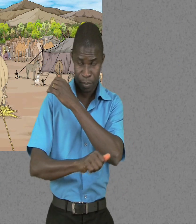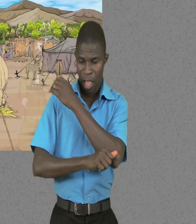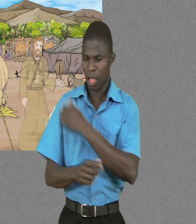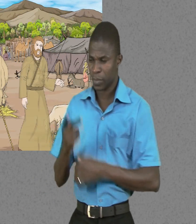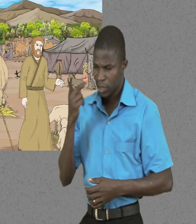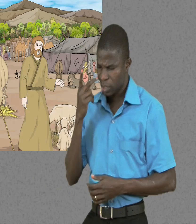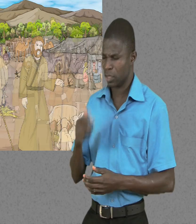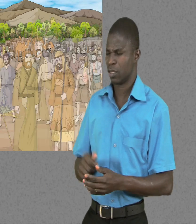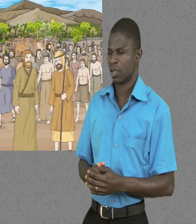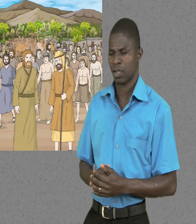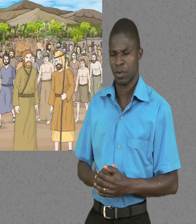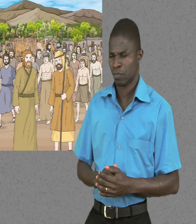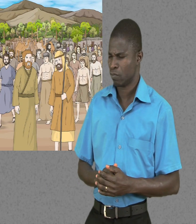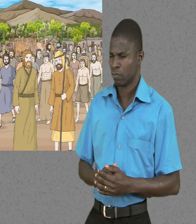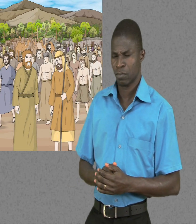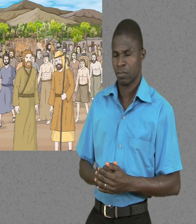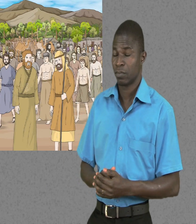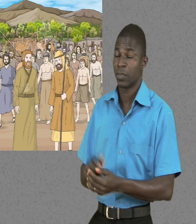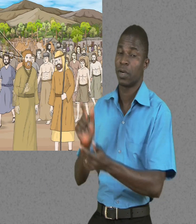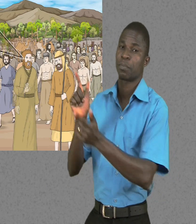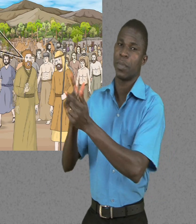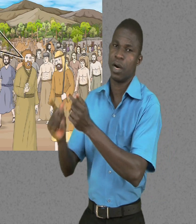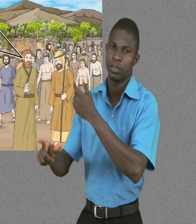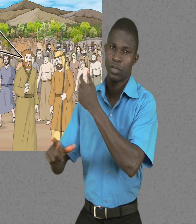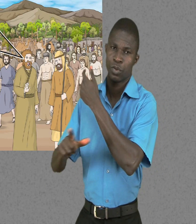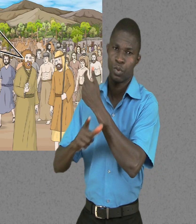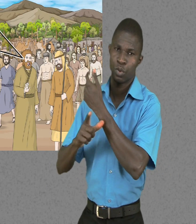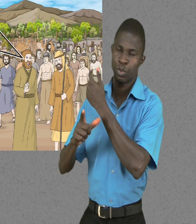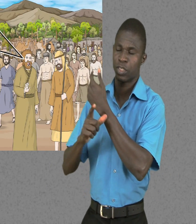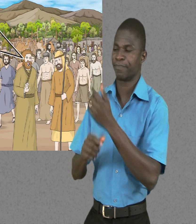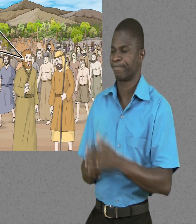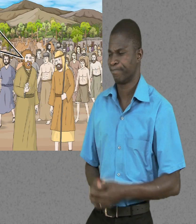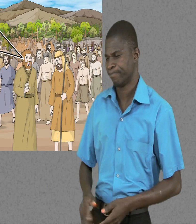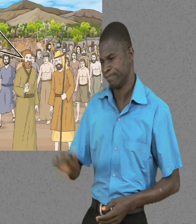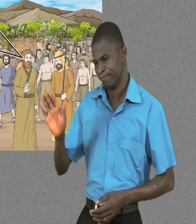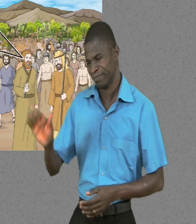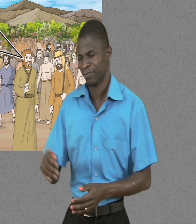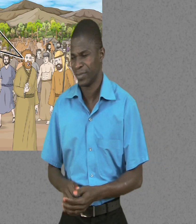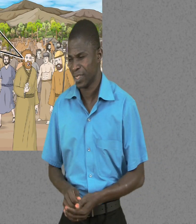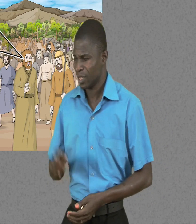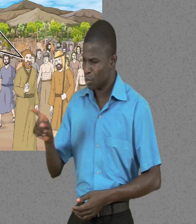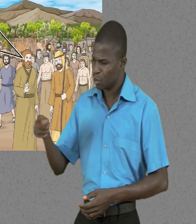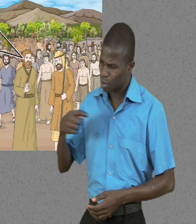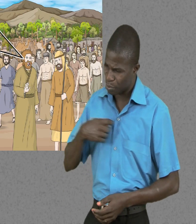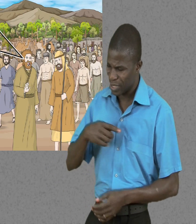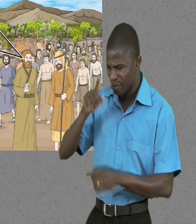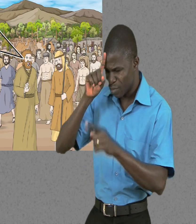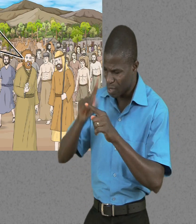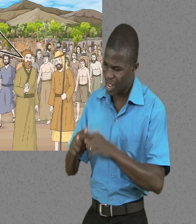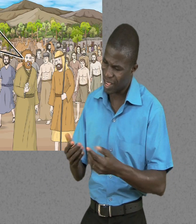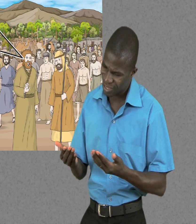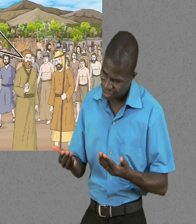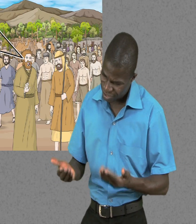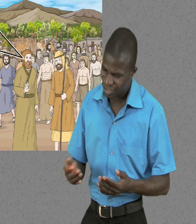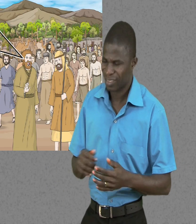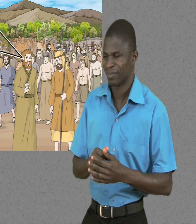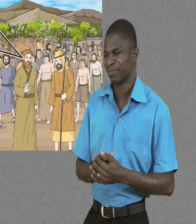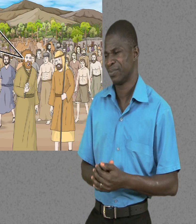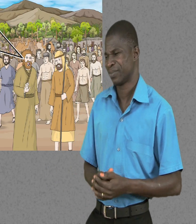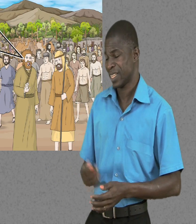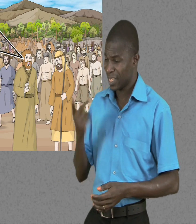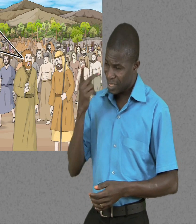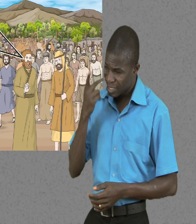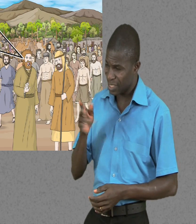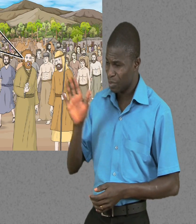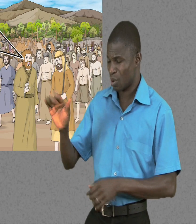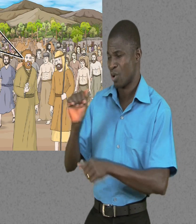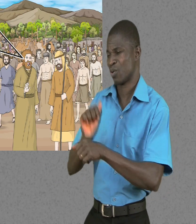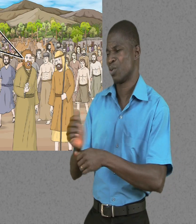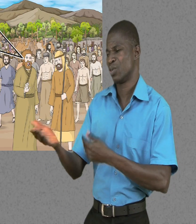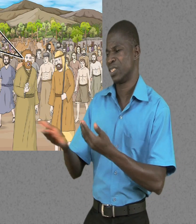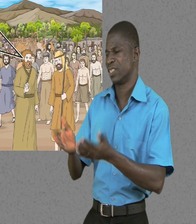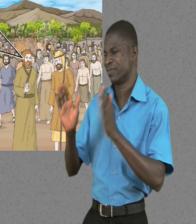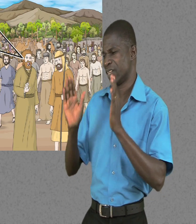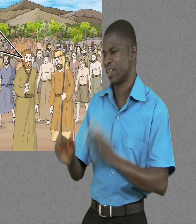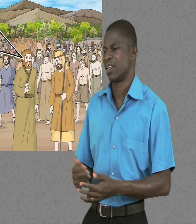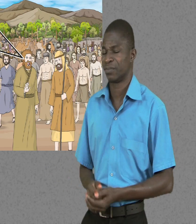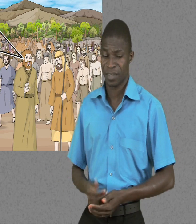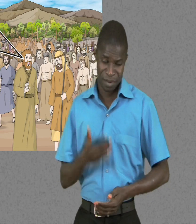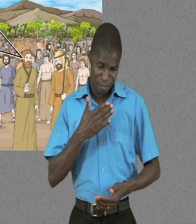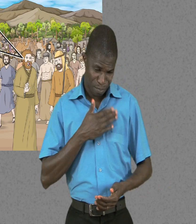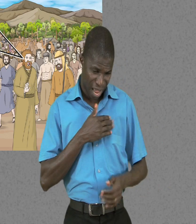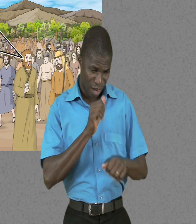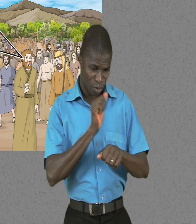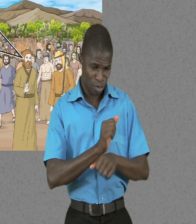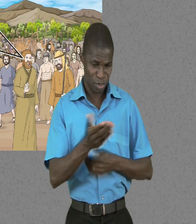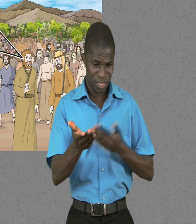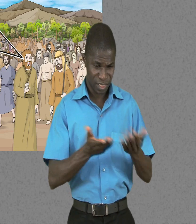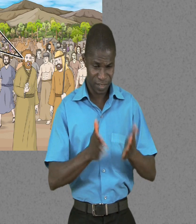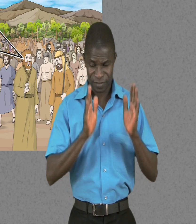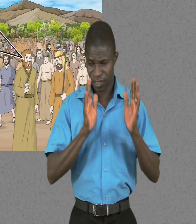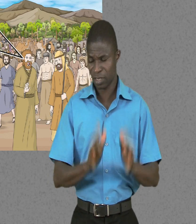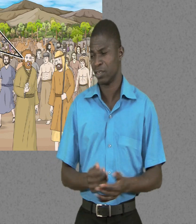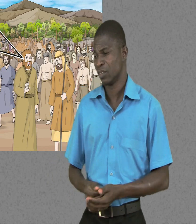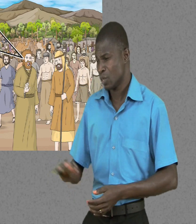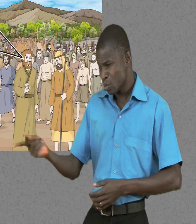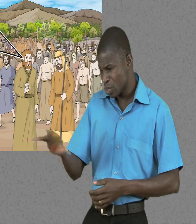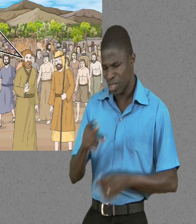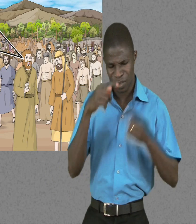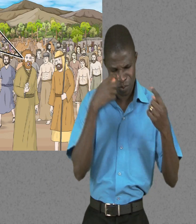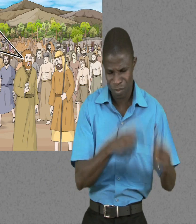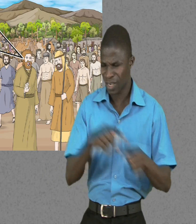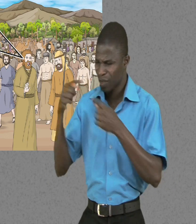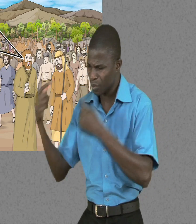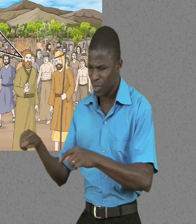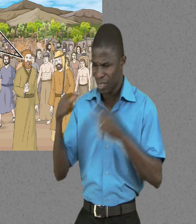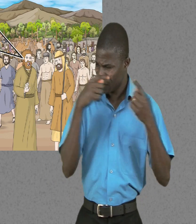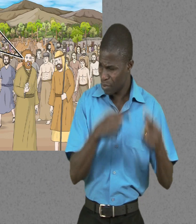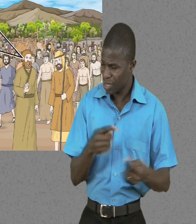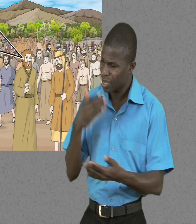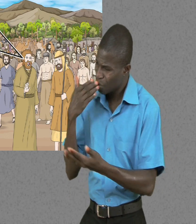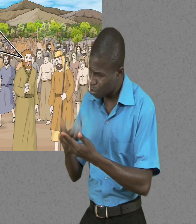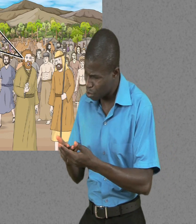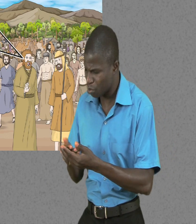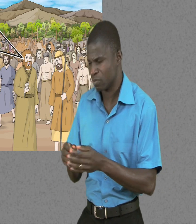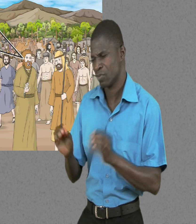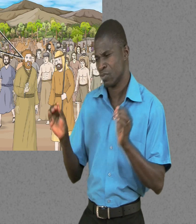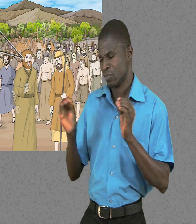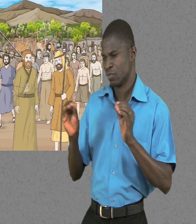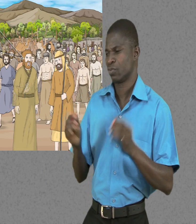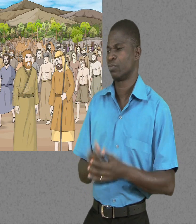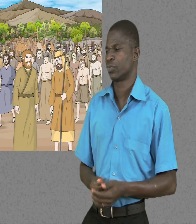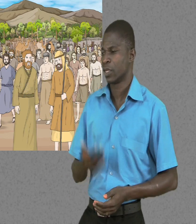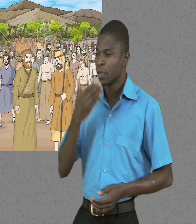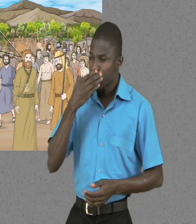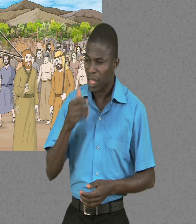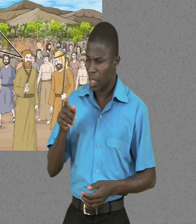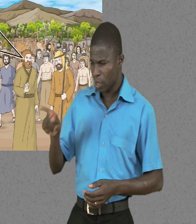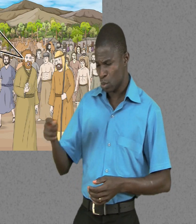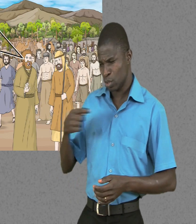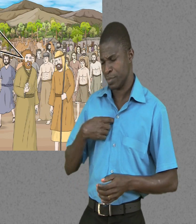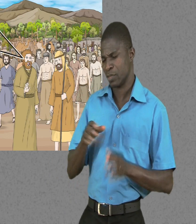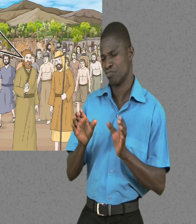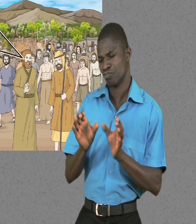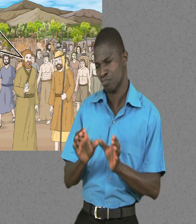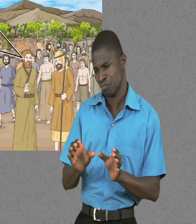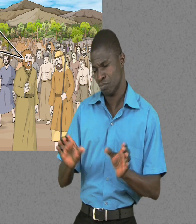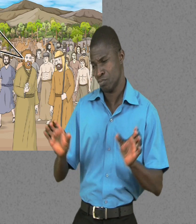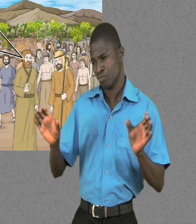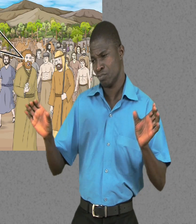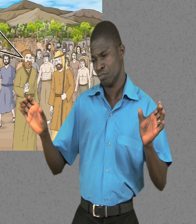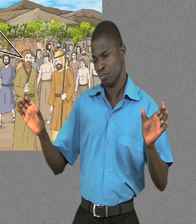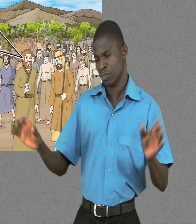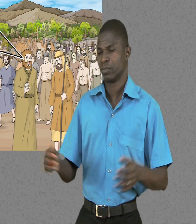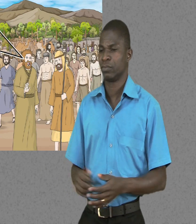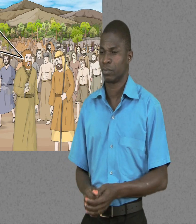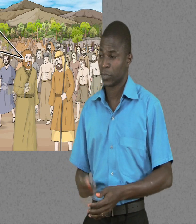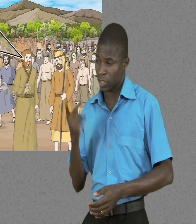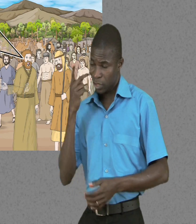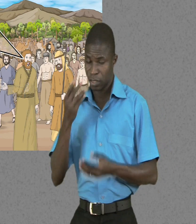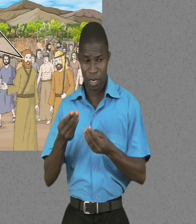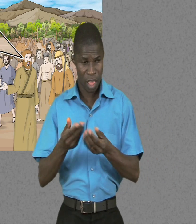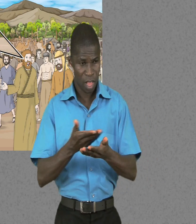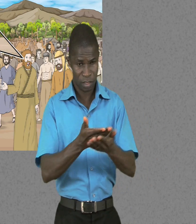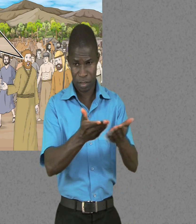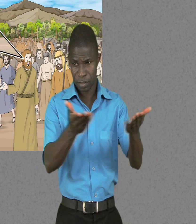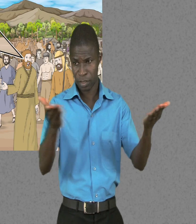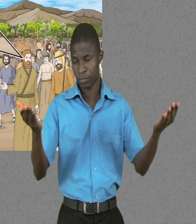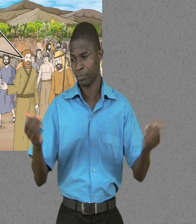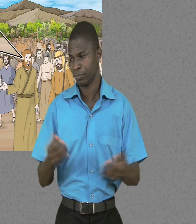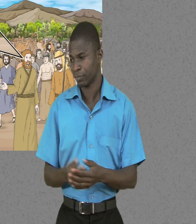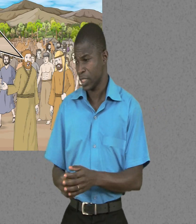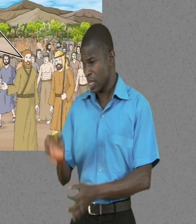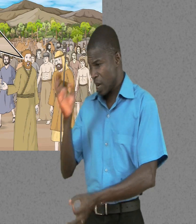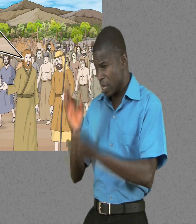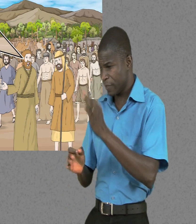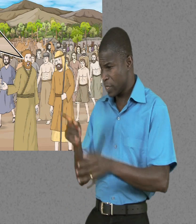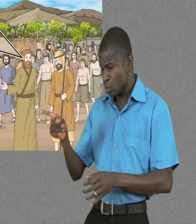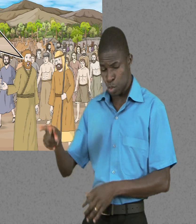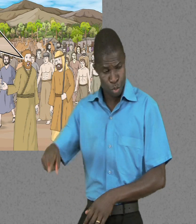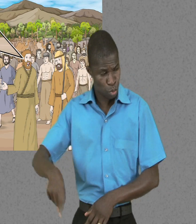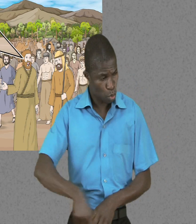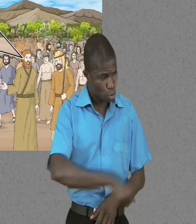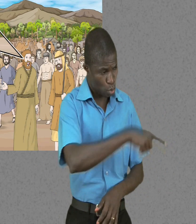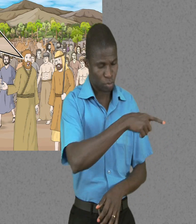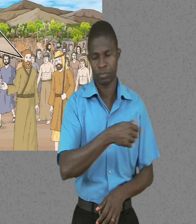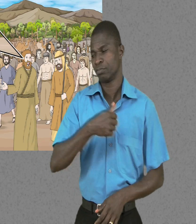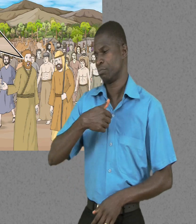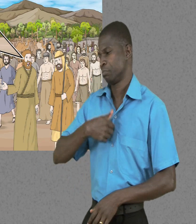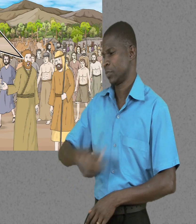After all, we are brothers. Is not the whole land before you? Now separate yourself from me.